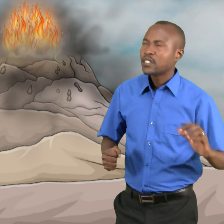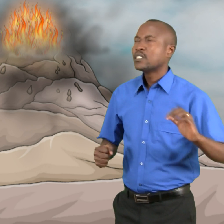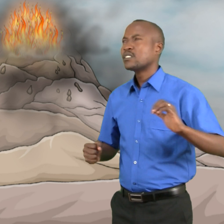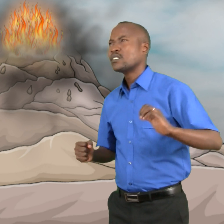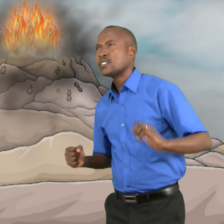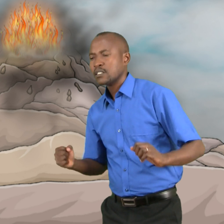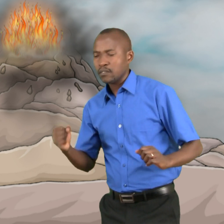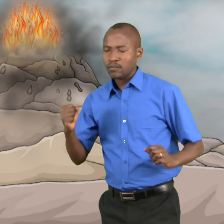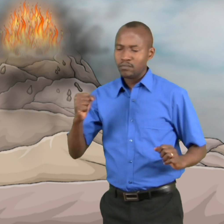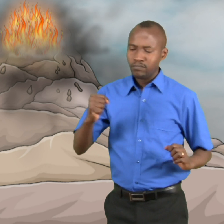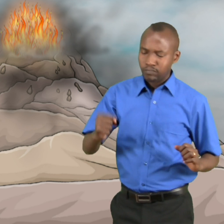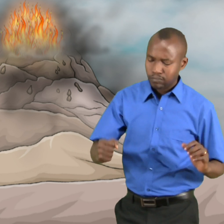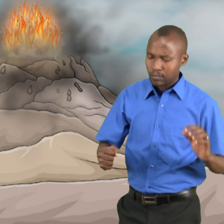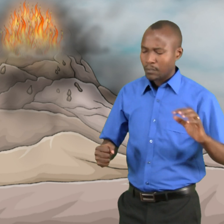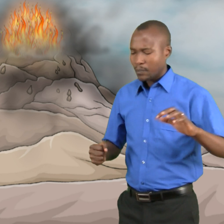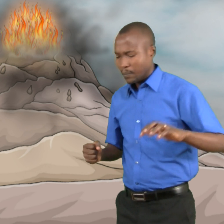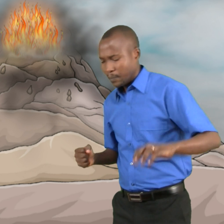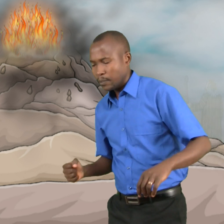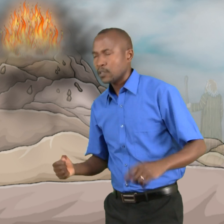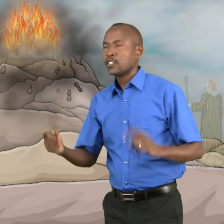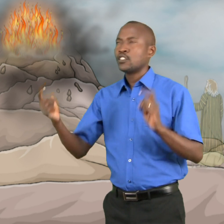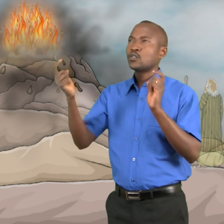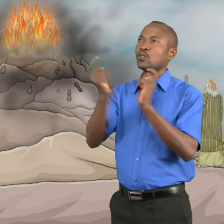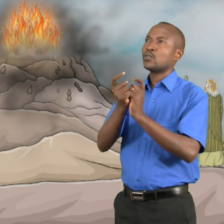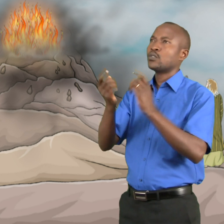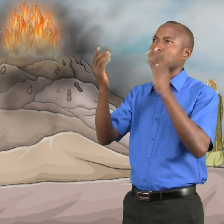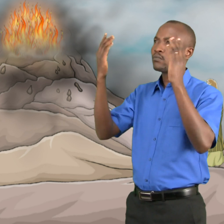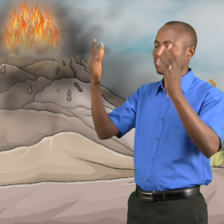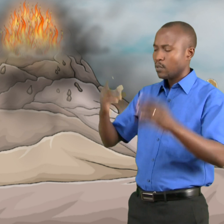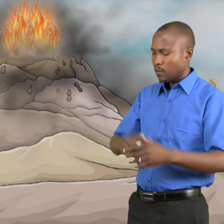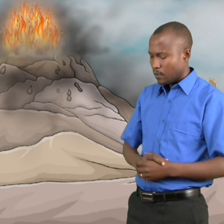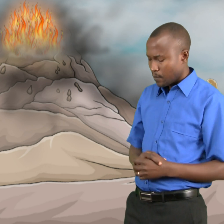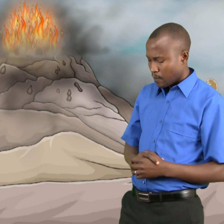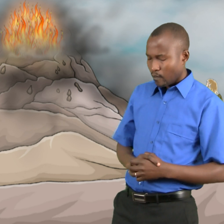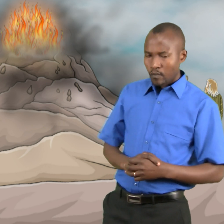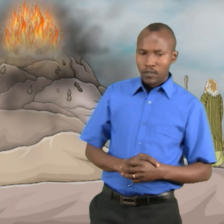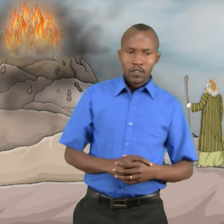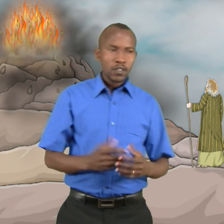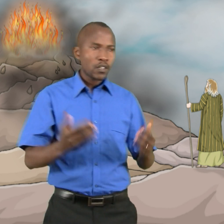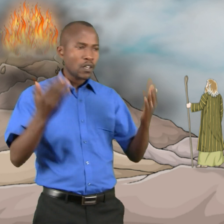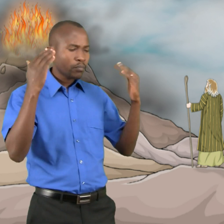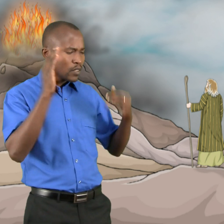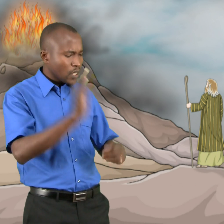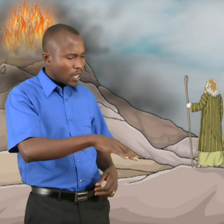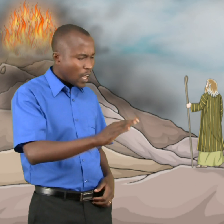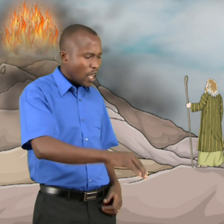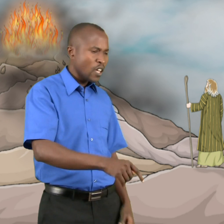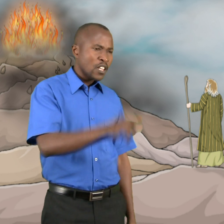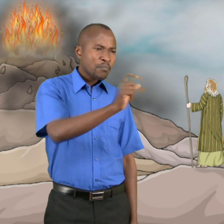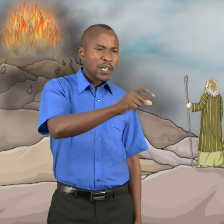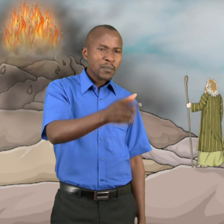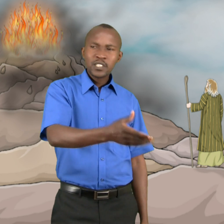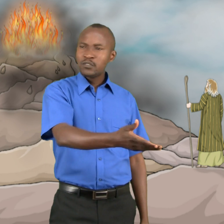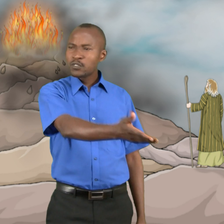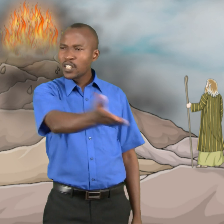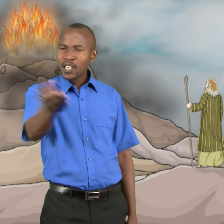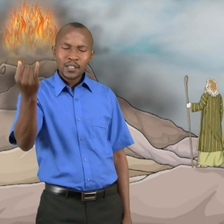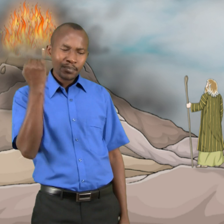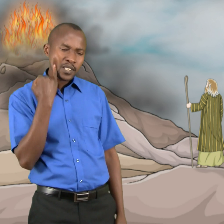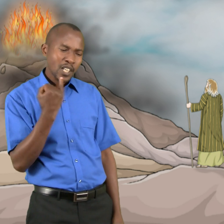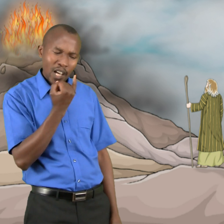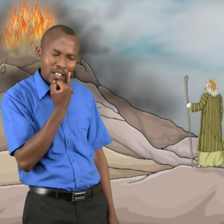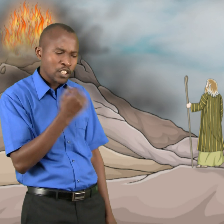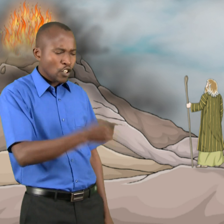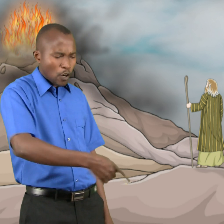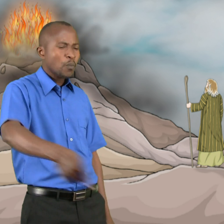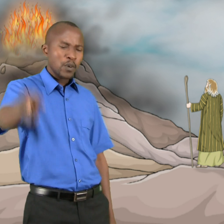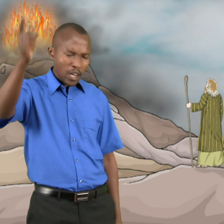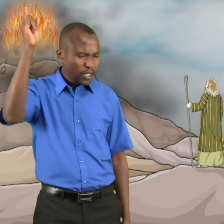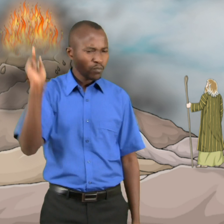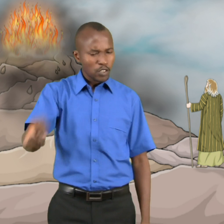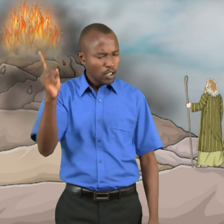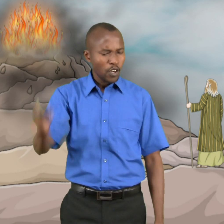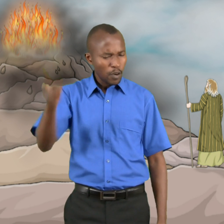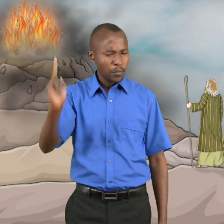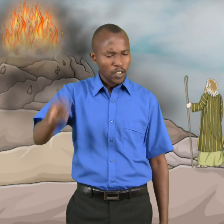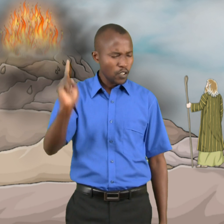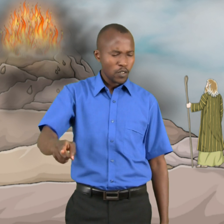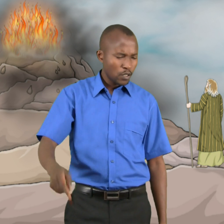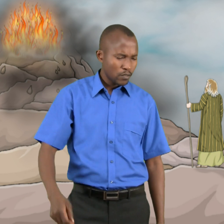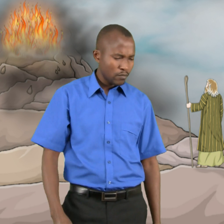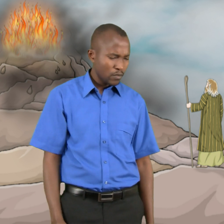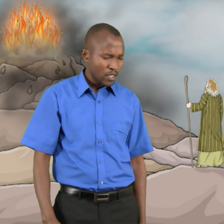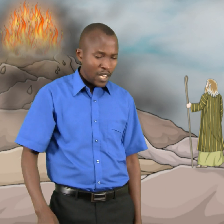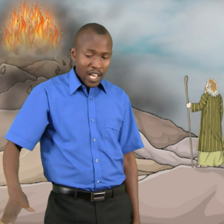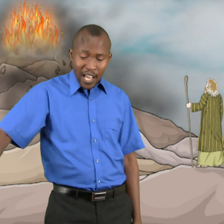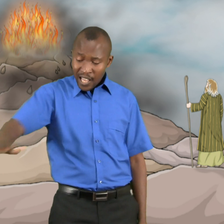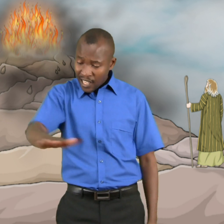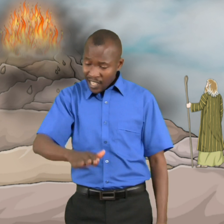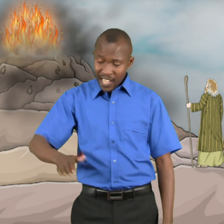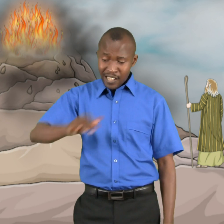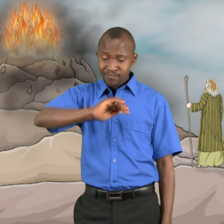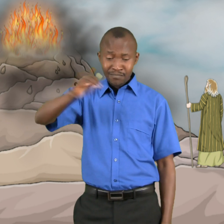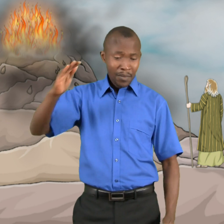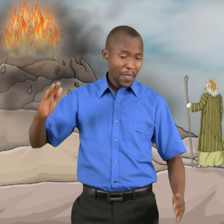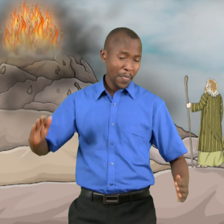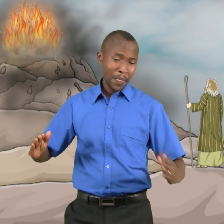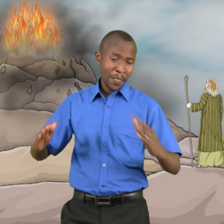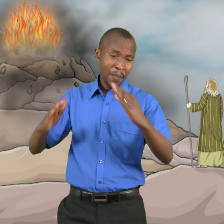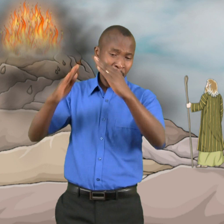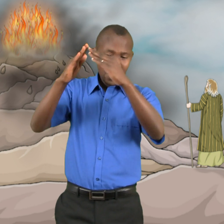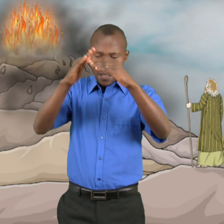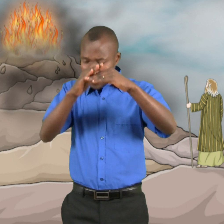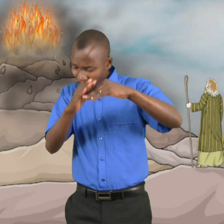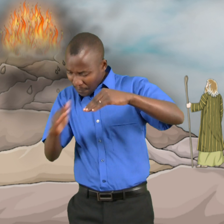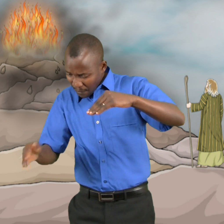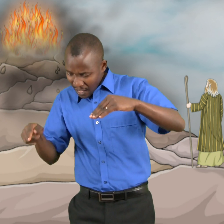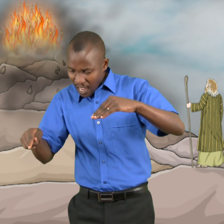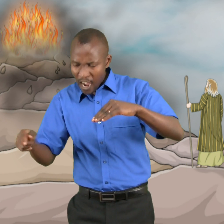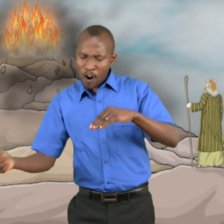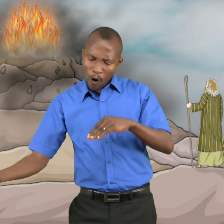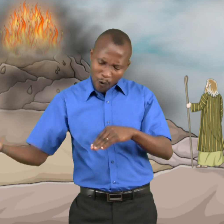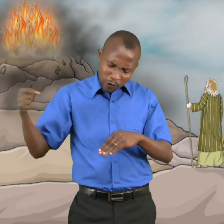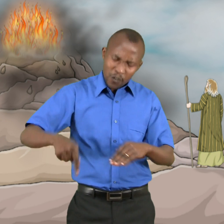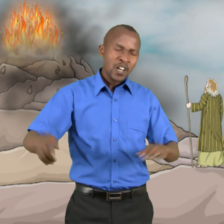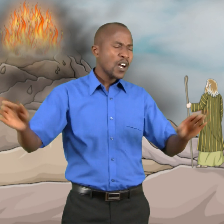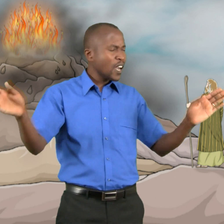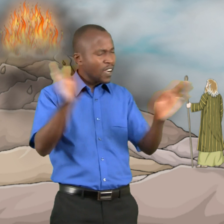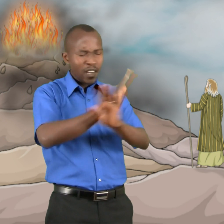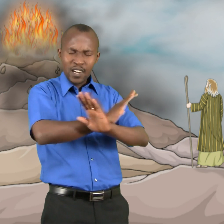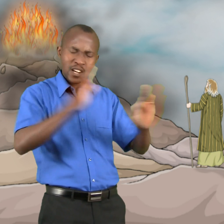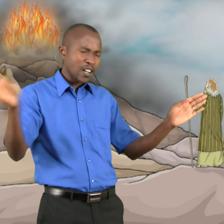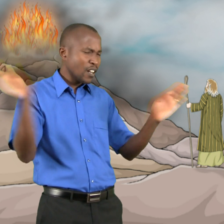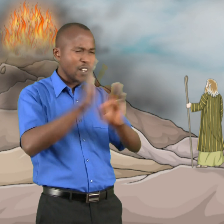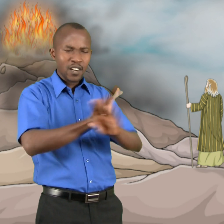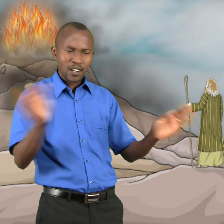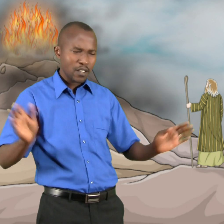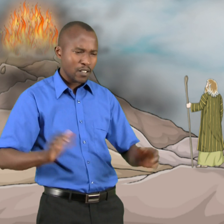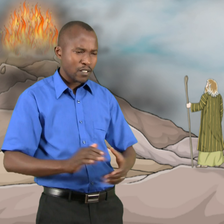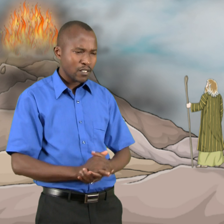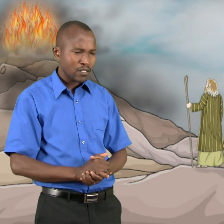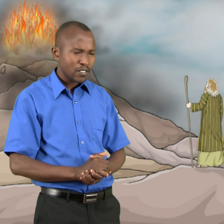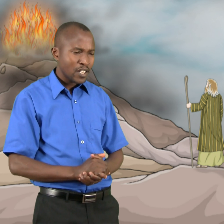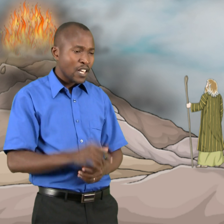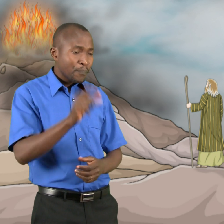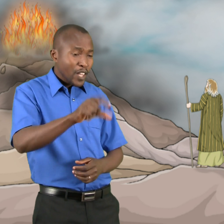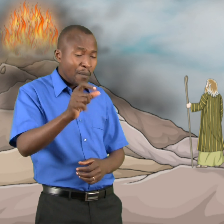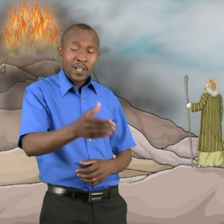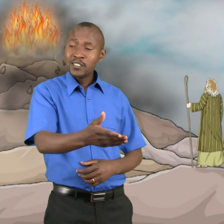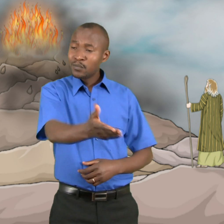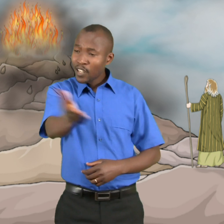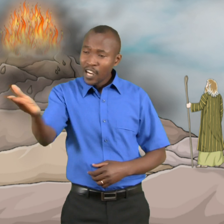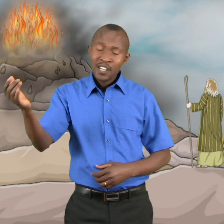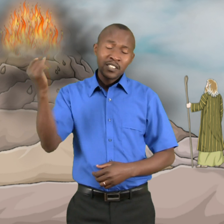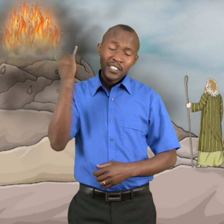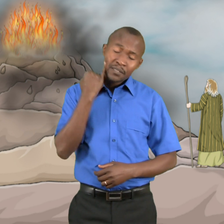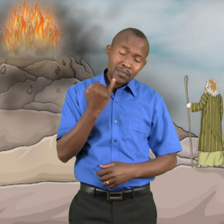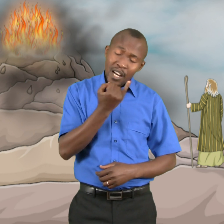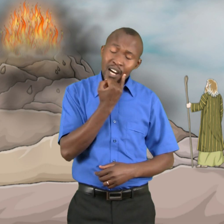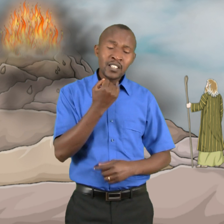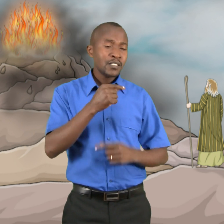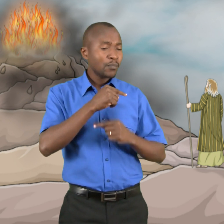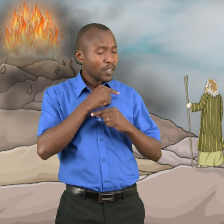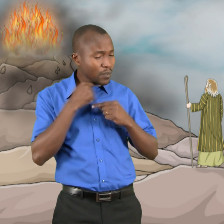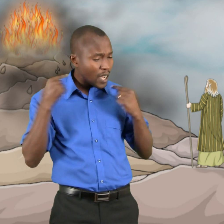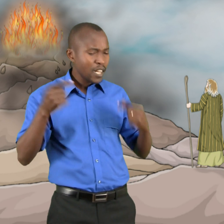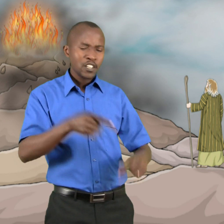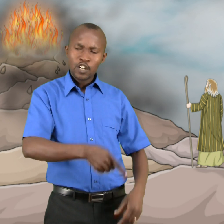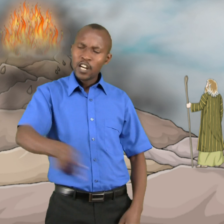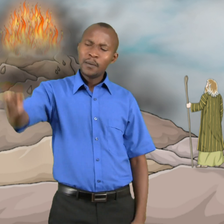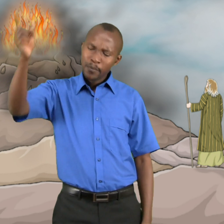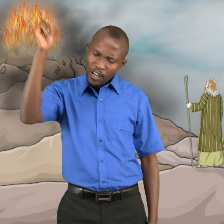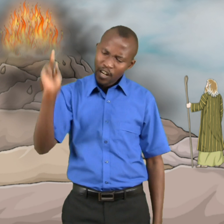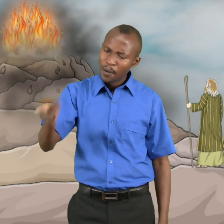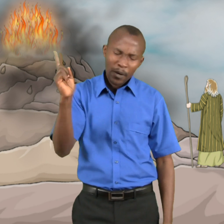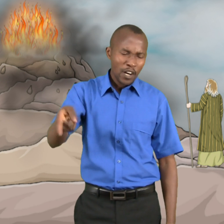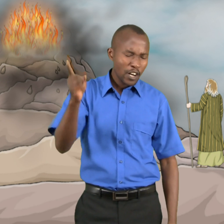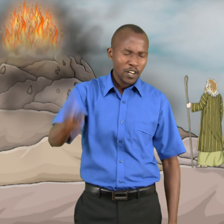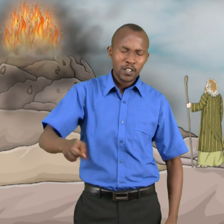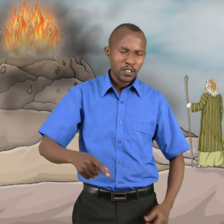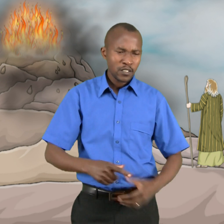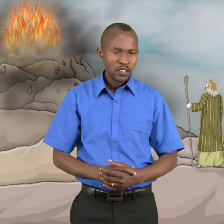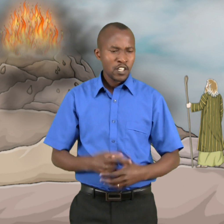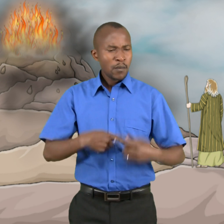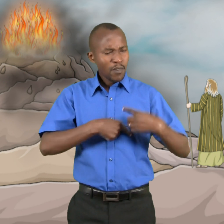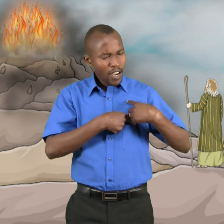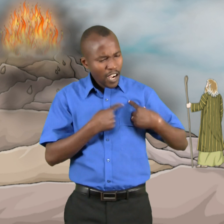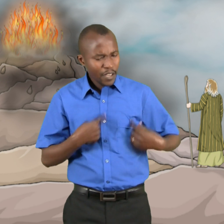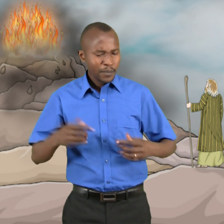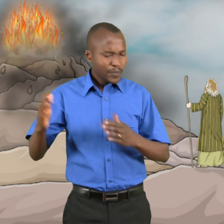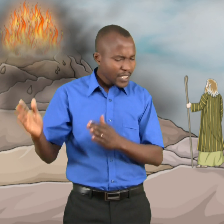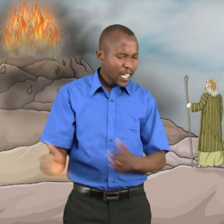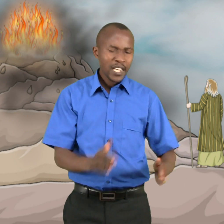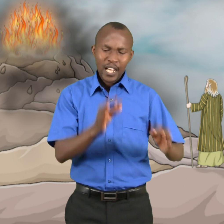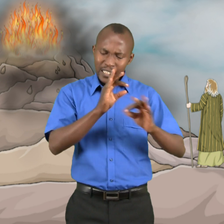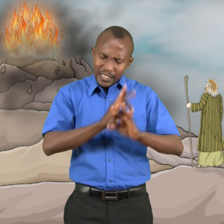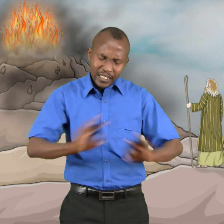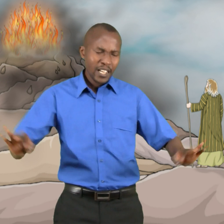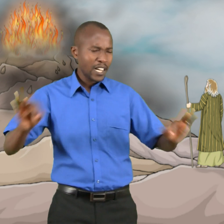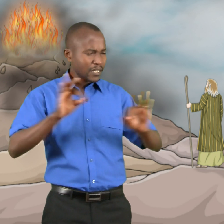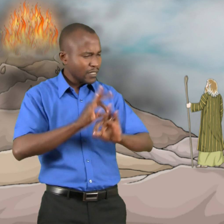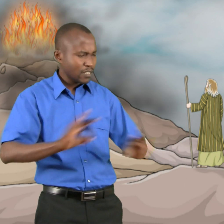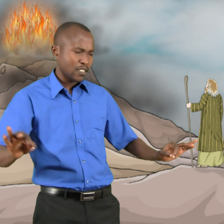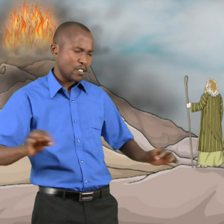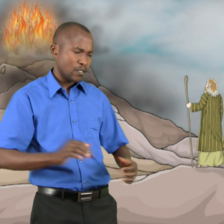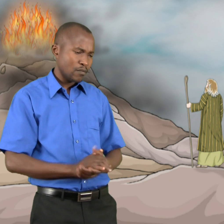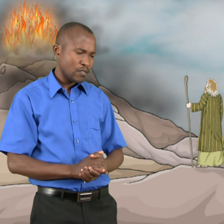So Moses went up, and the LORD said to him, “Go down and warn the people not to break through to see the LORD, lest many of them perish.